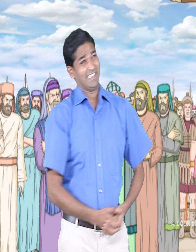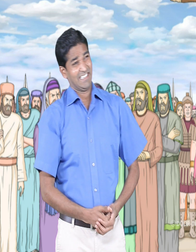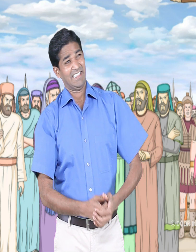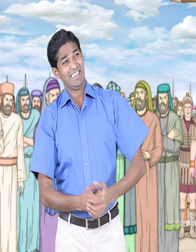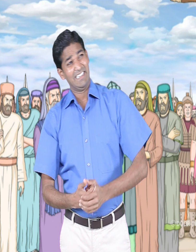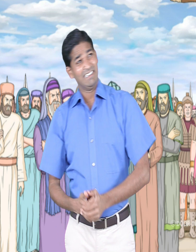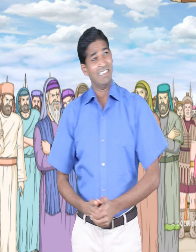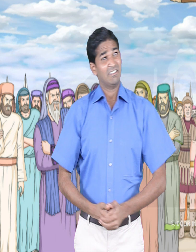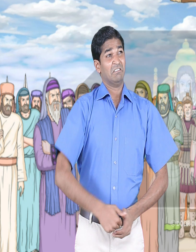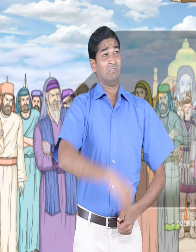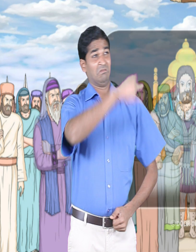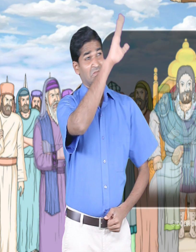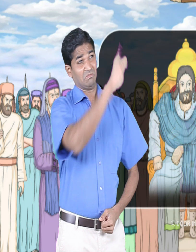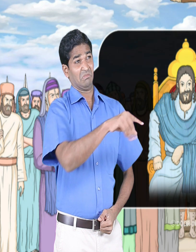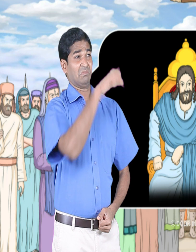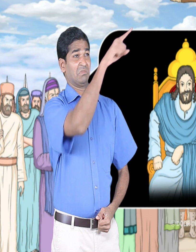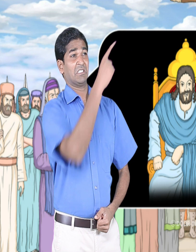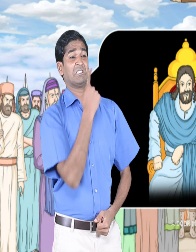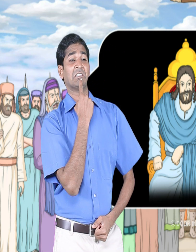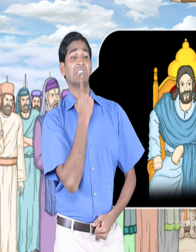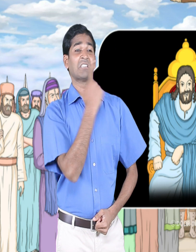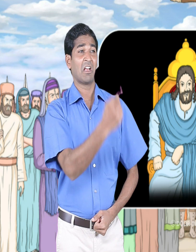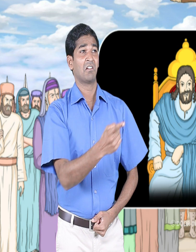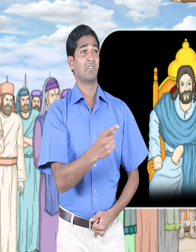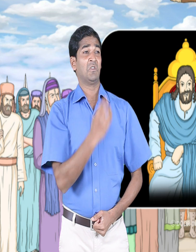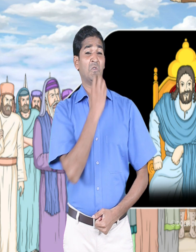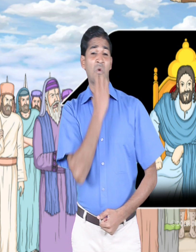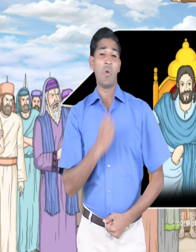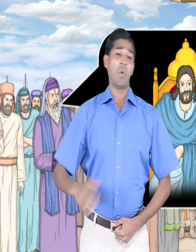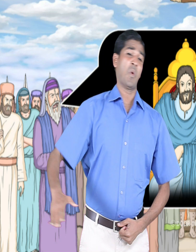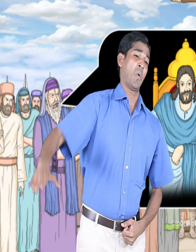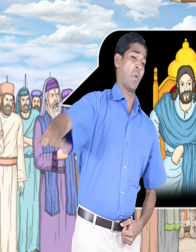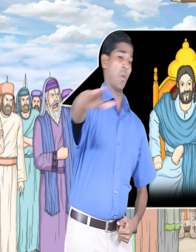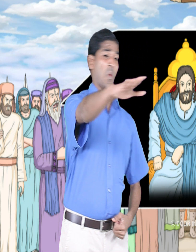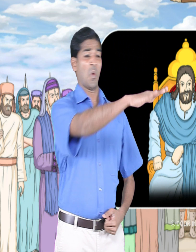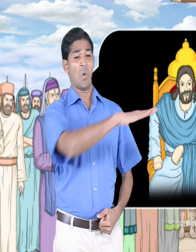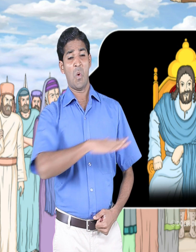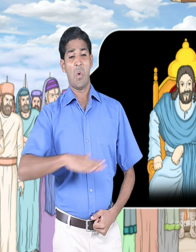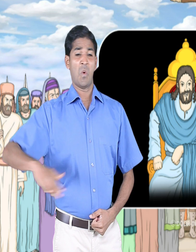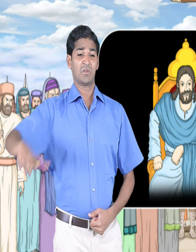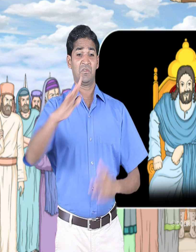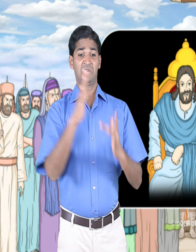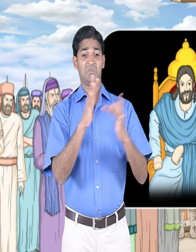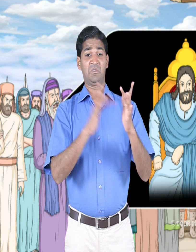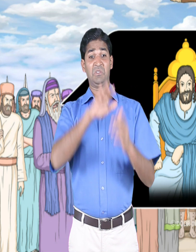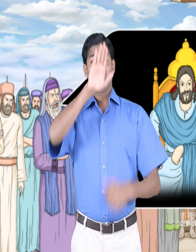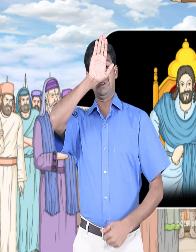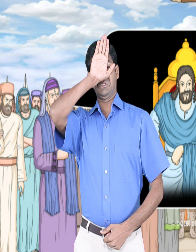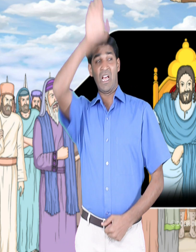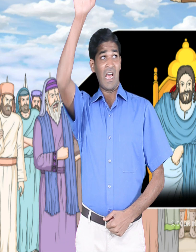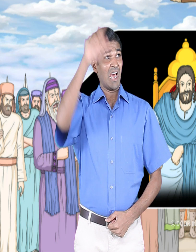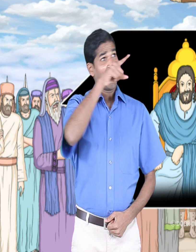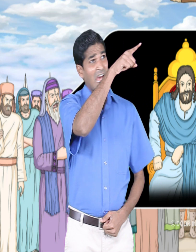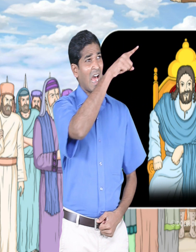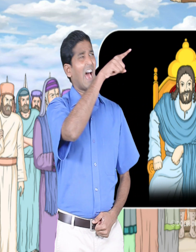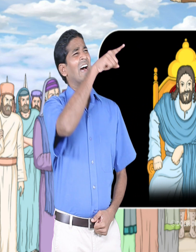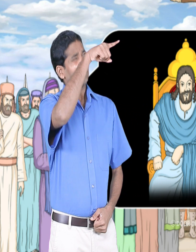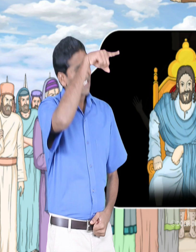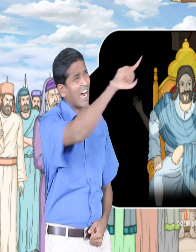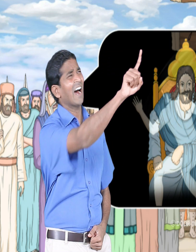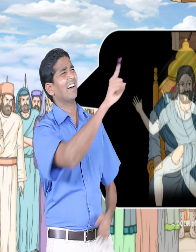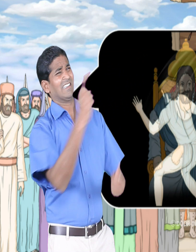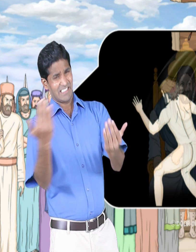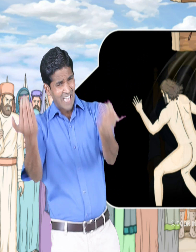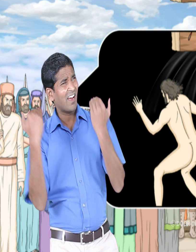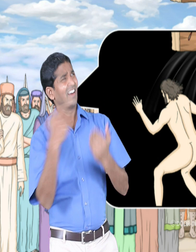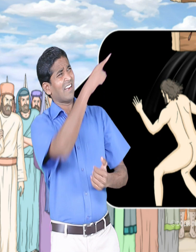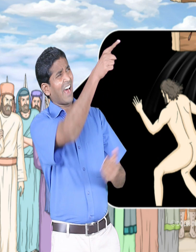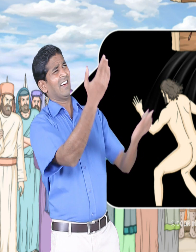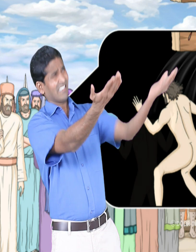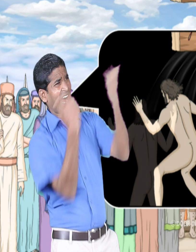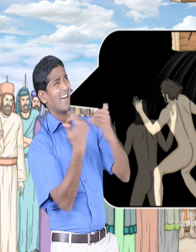He is the King of Israel!